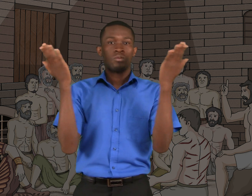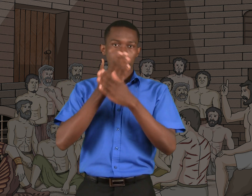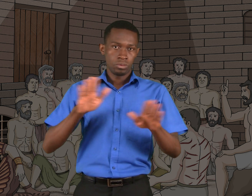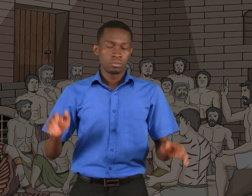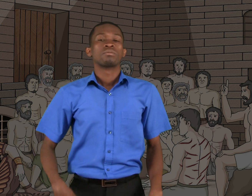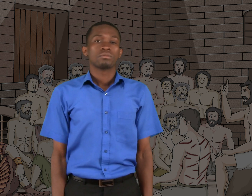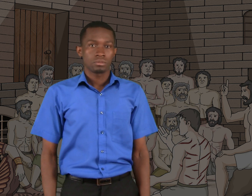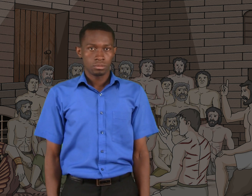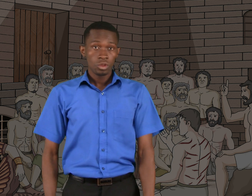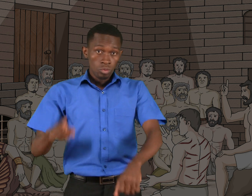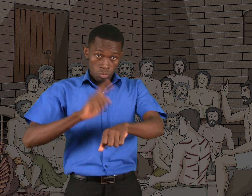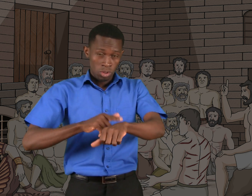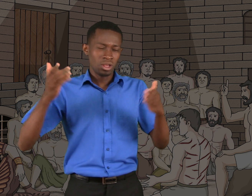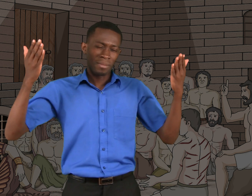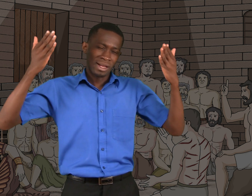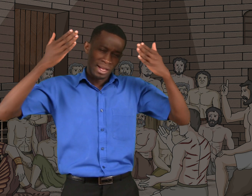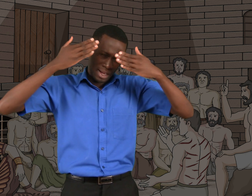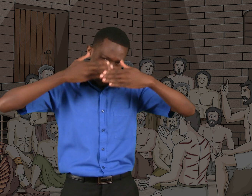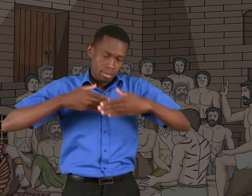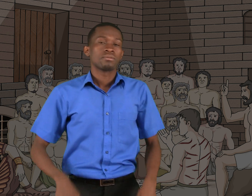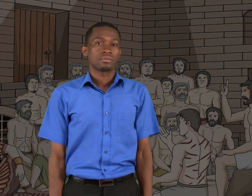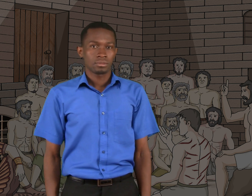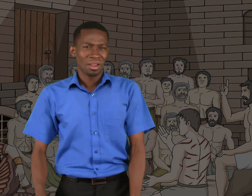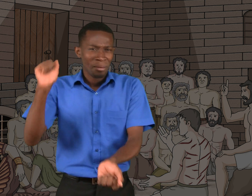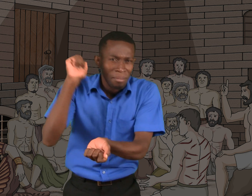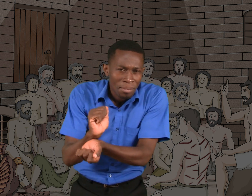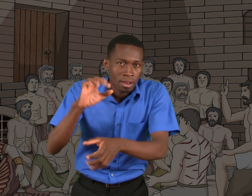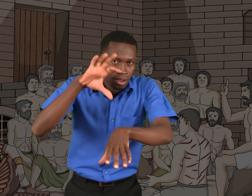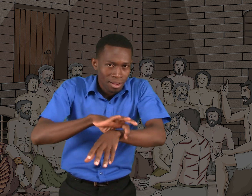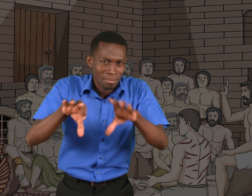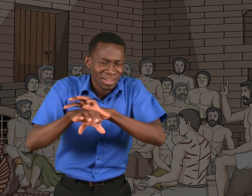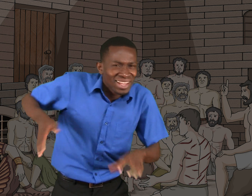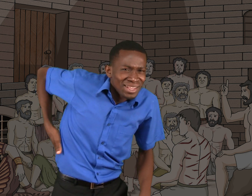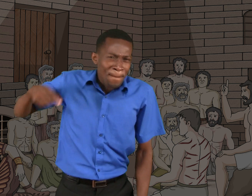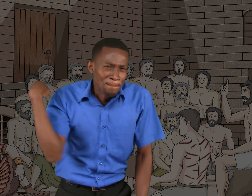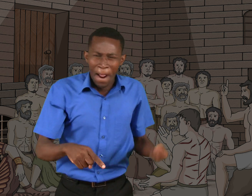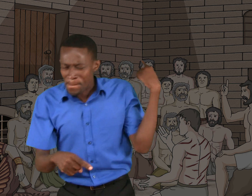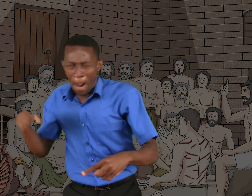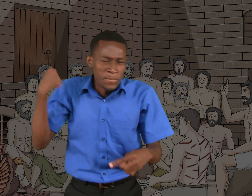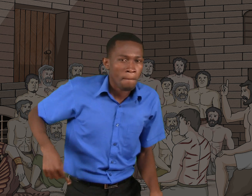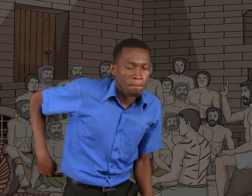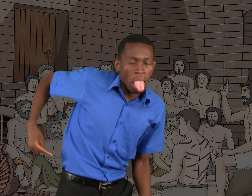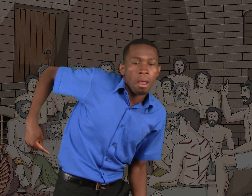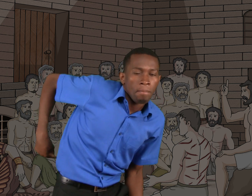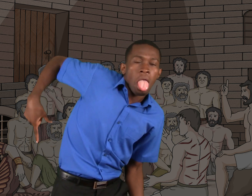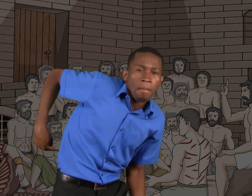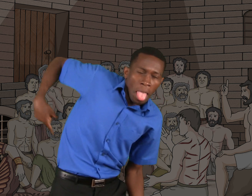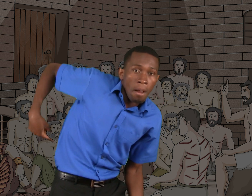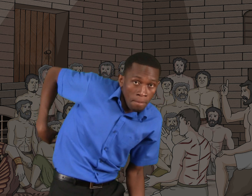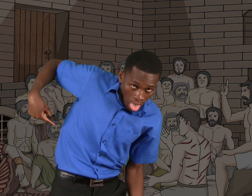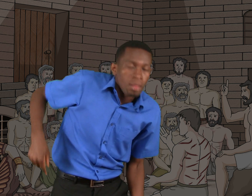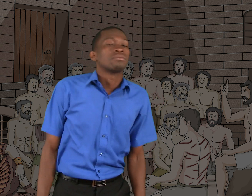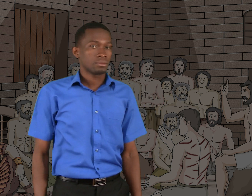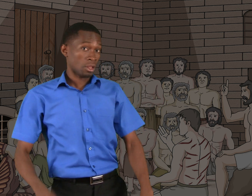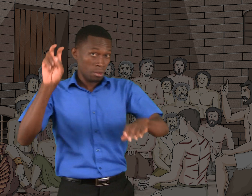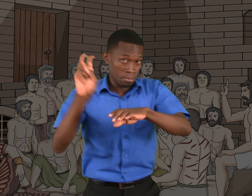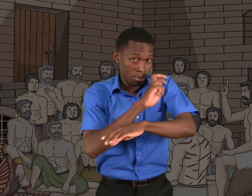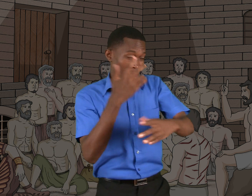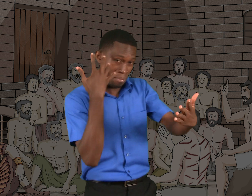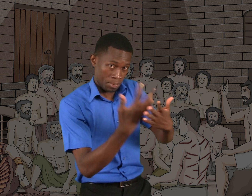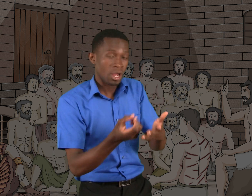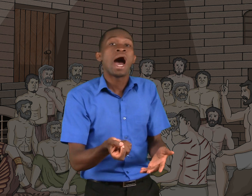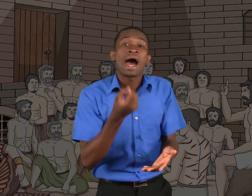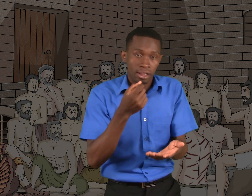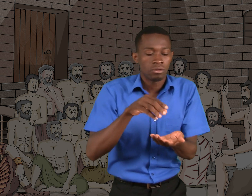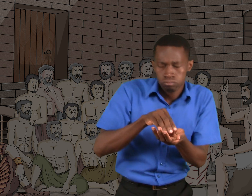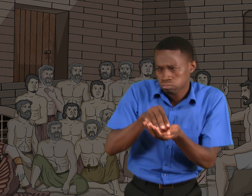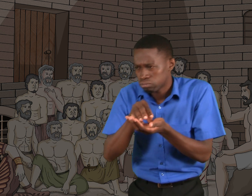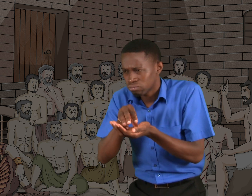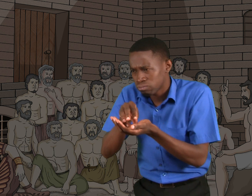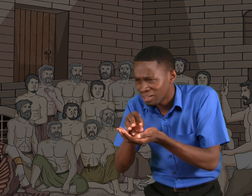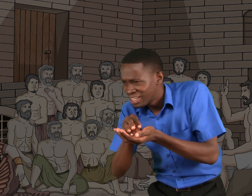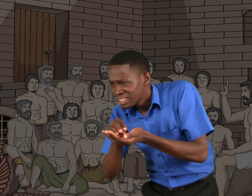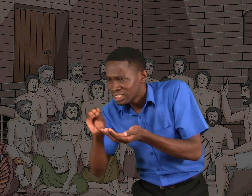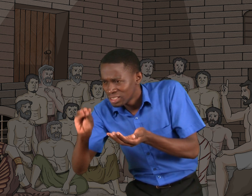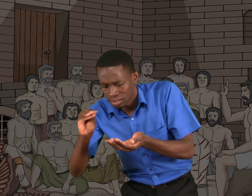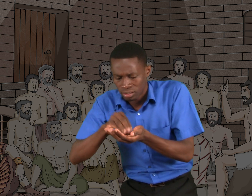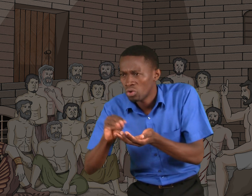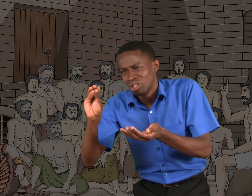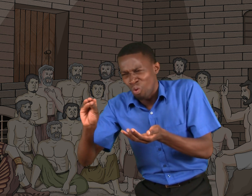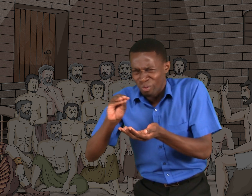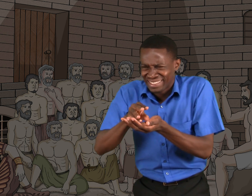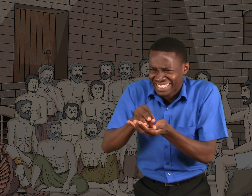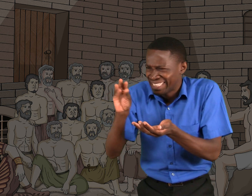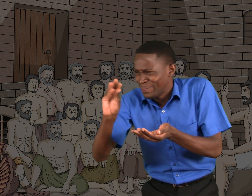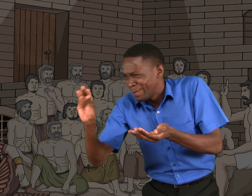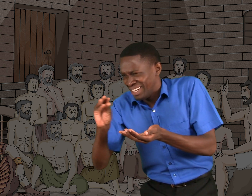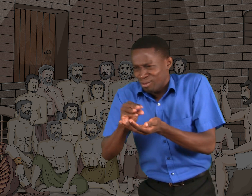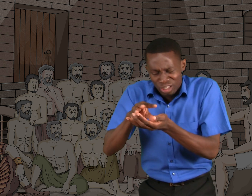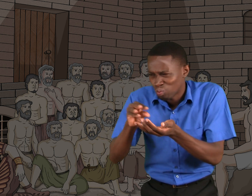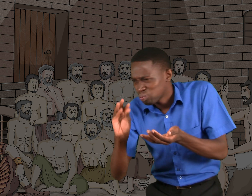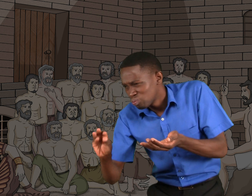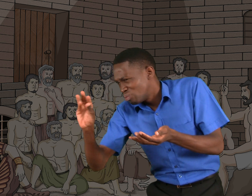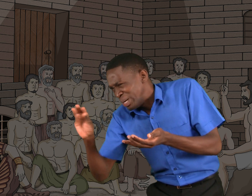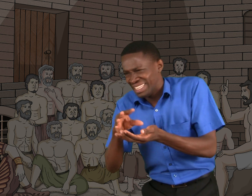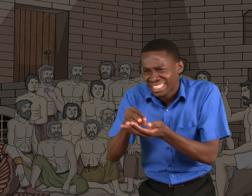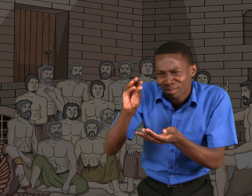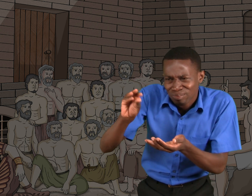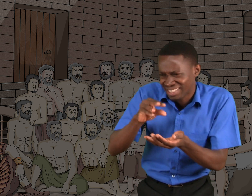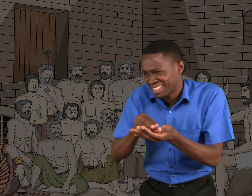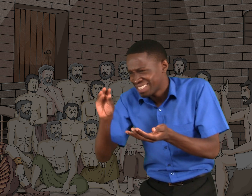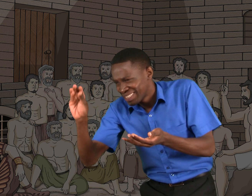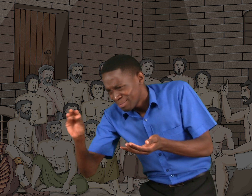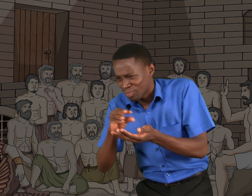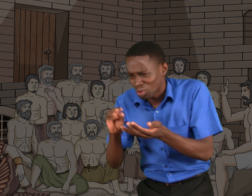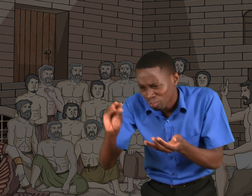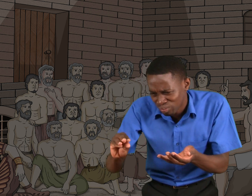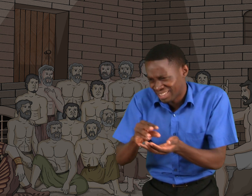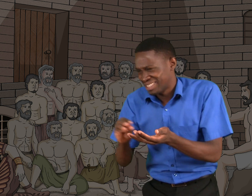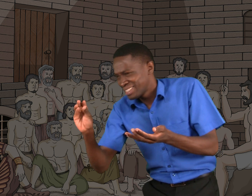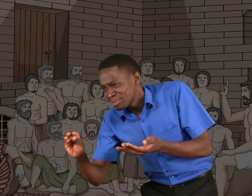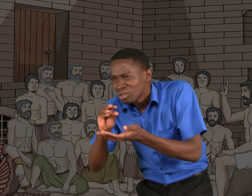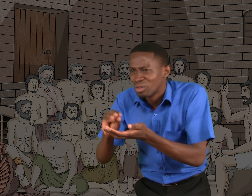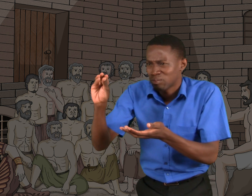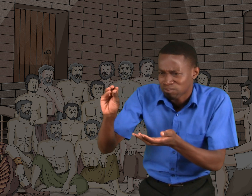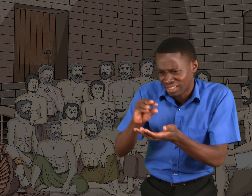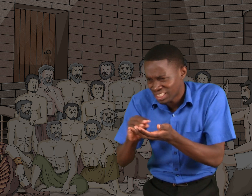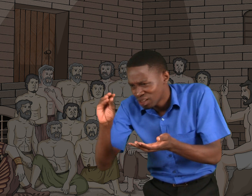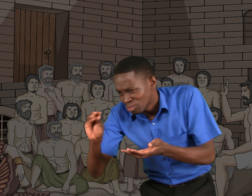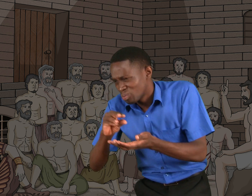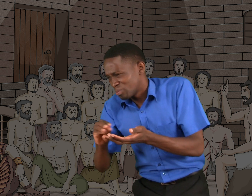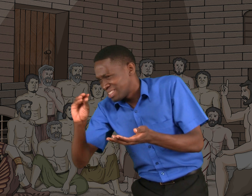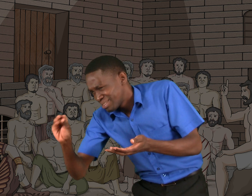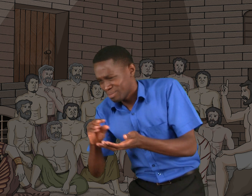Then Paul and Silas spoke the word of the Lord to him and to everyone in his house.